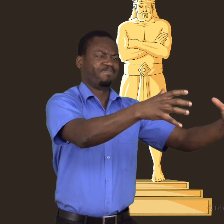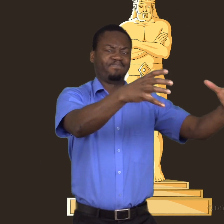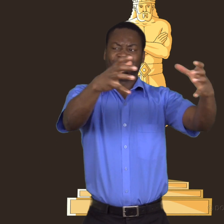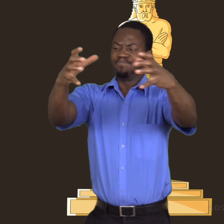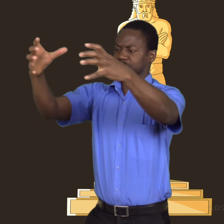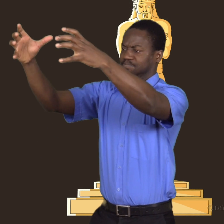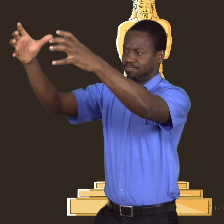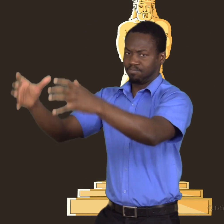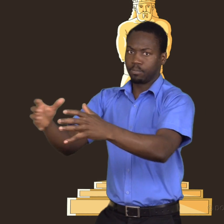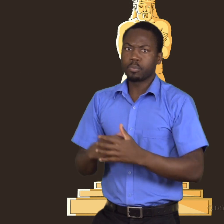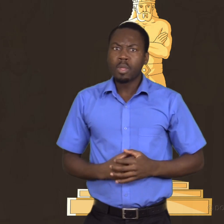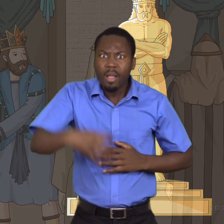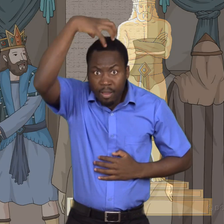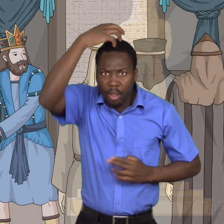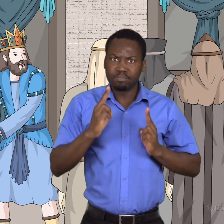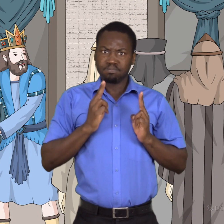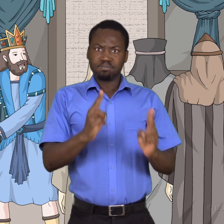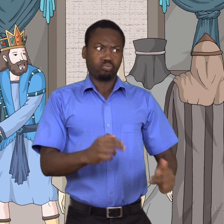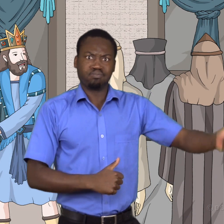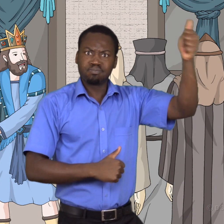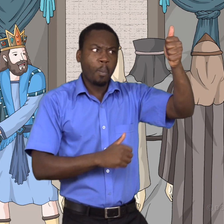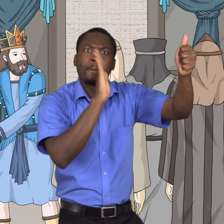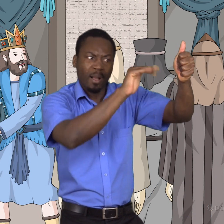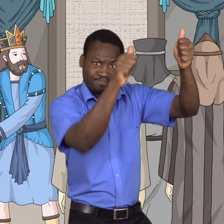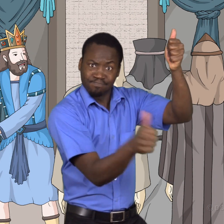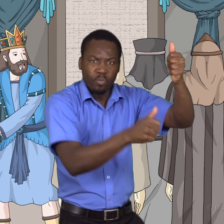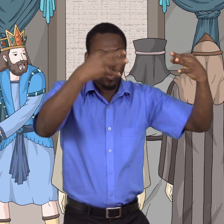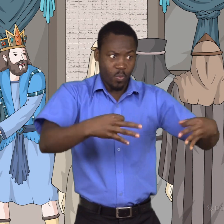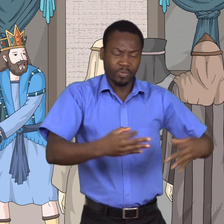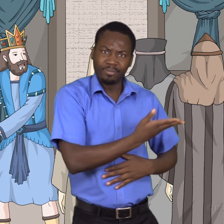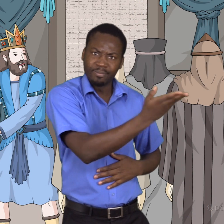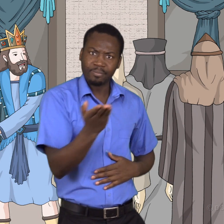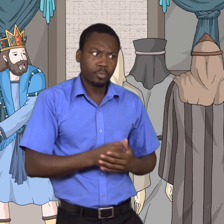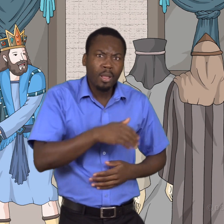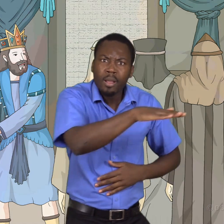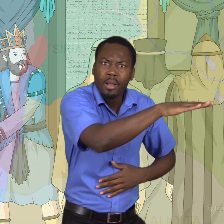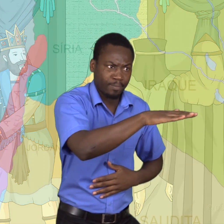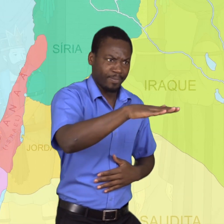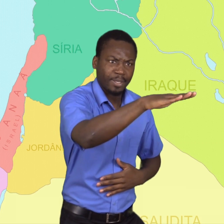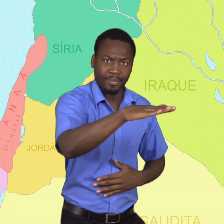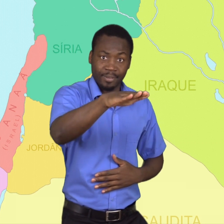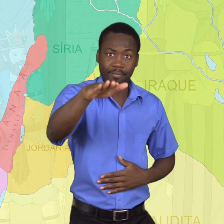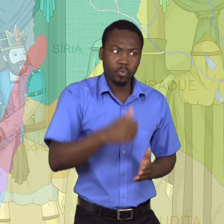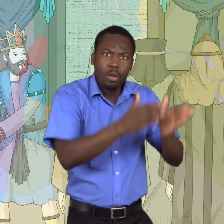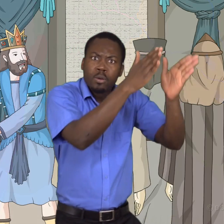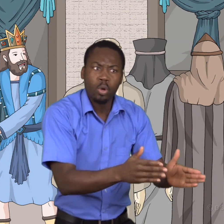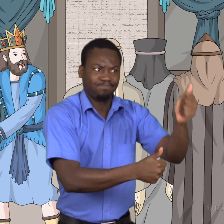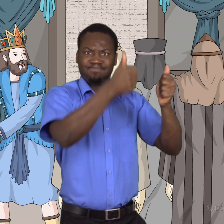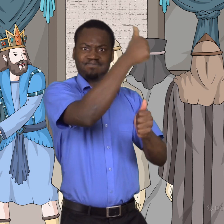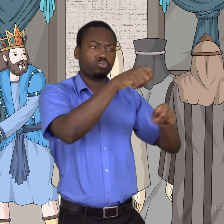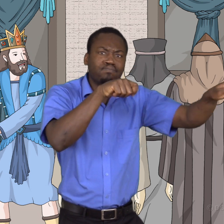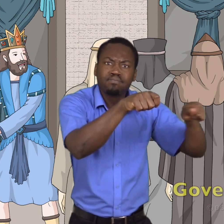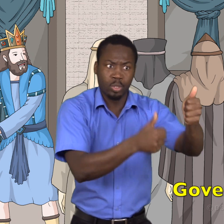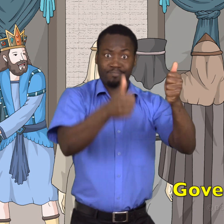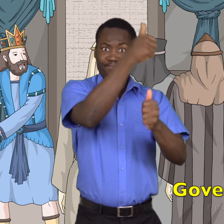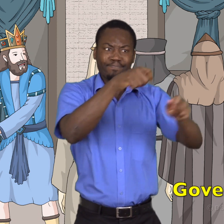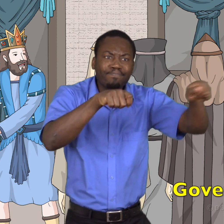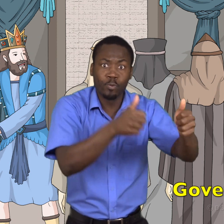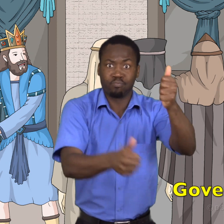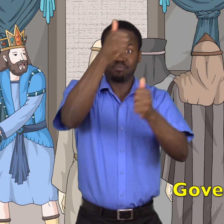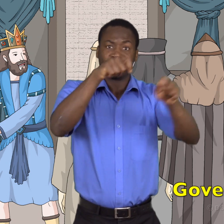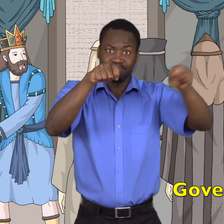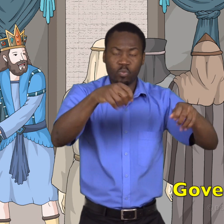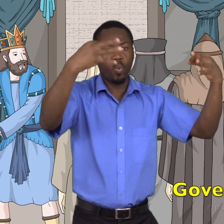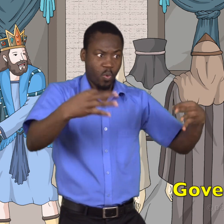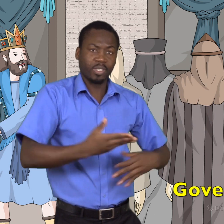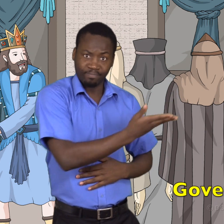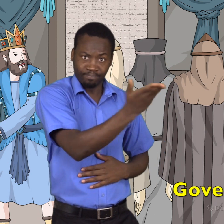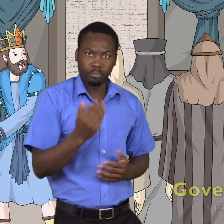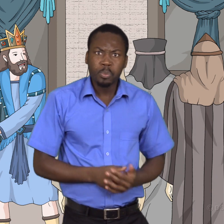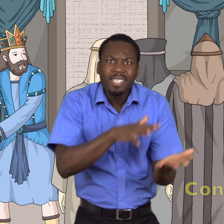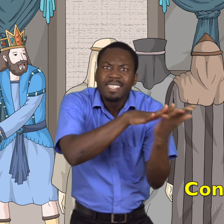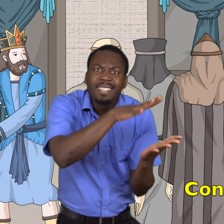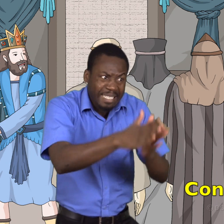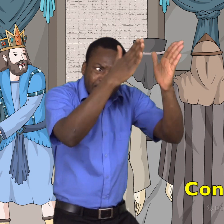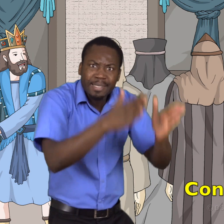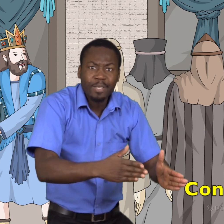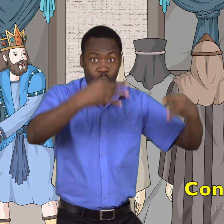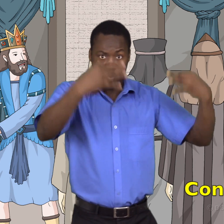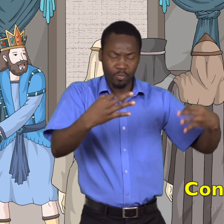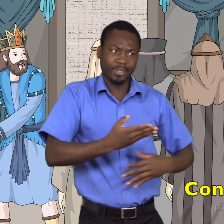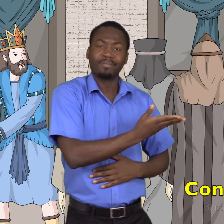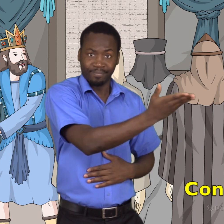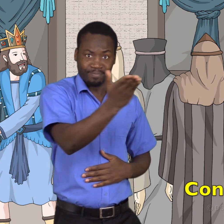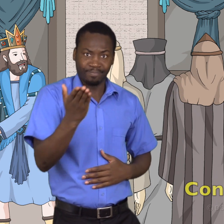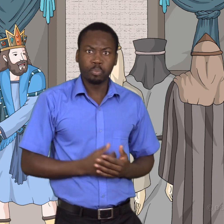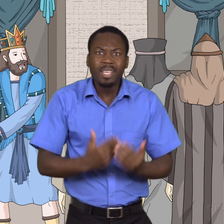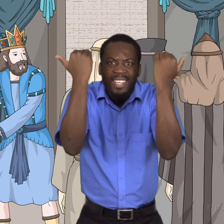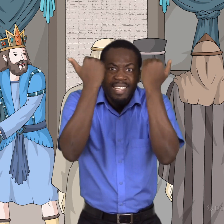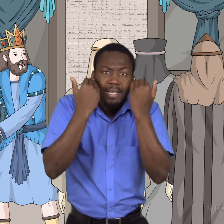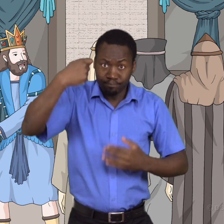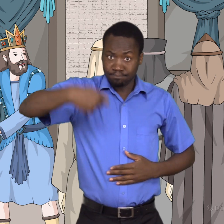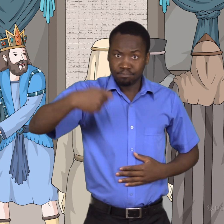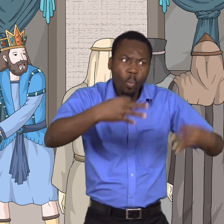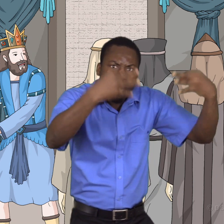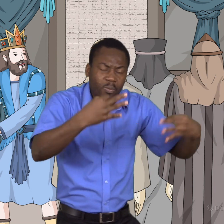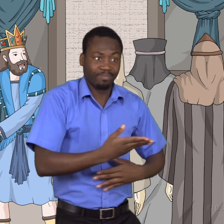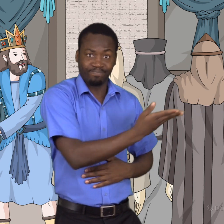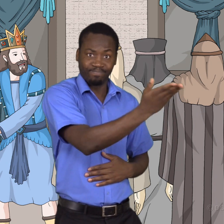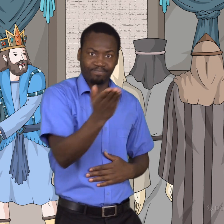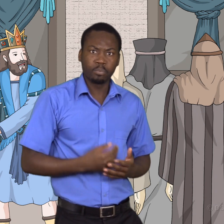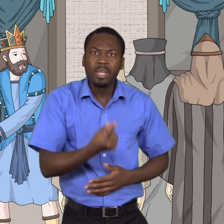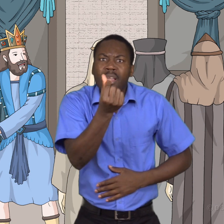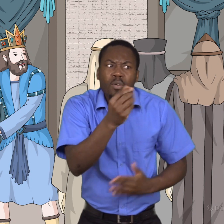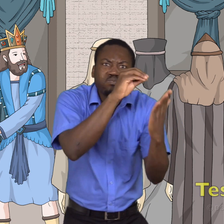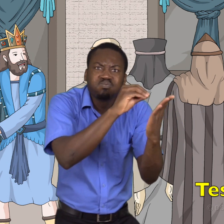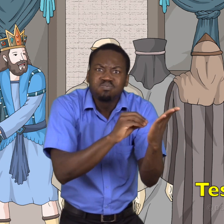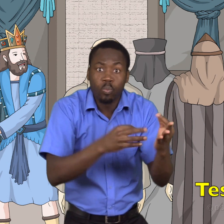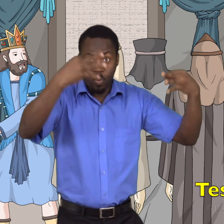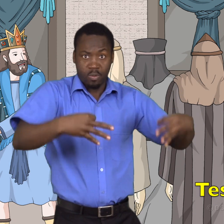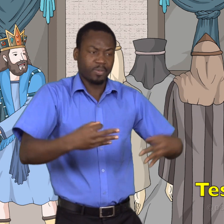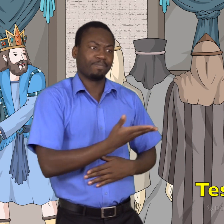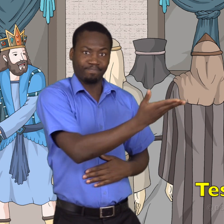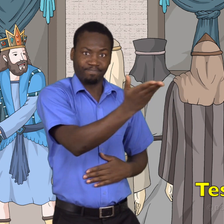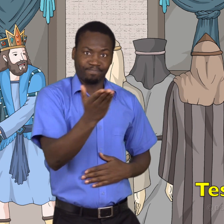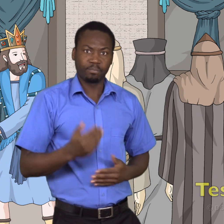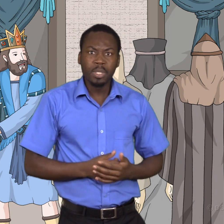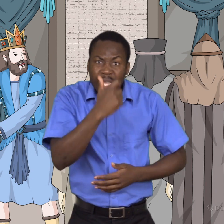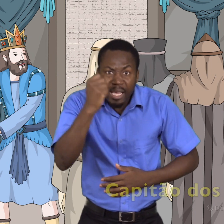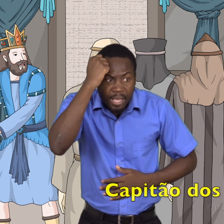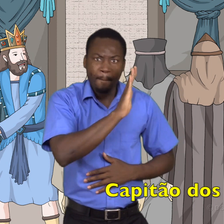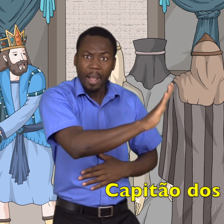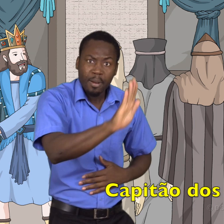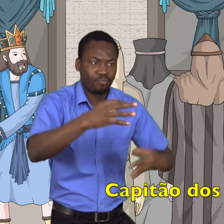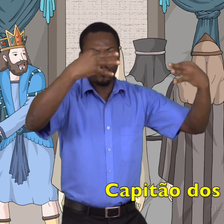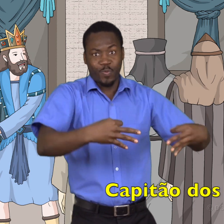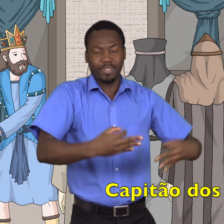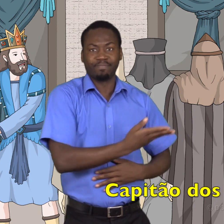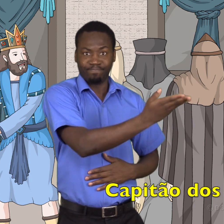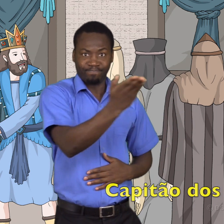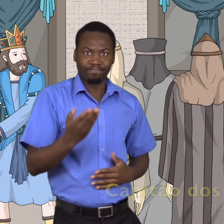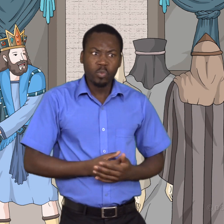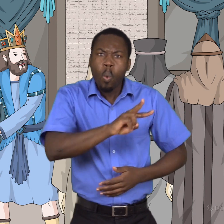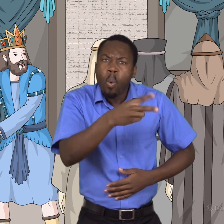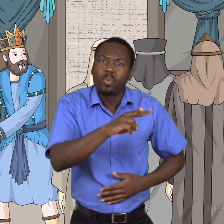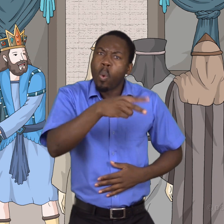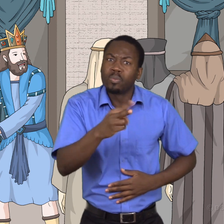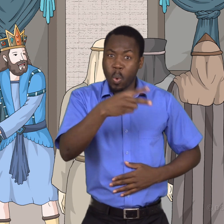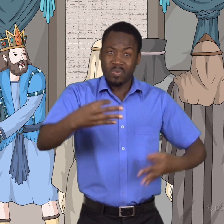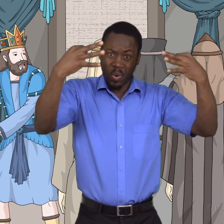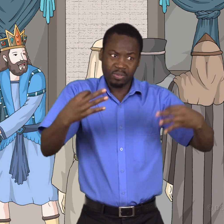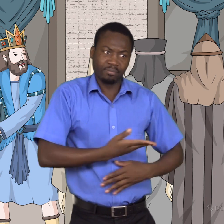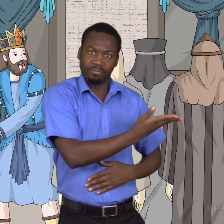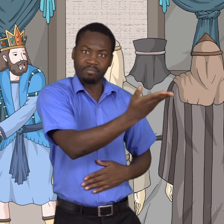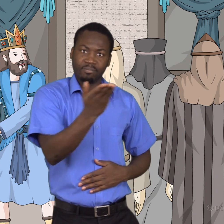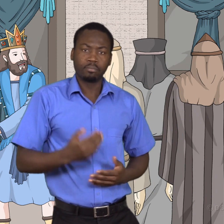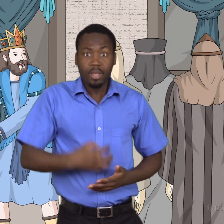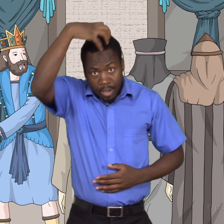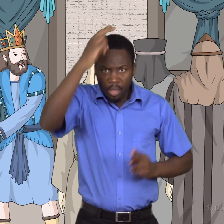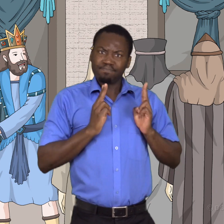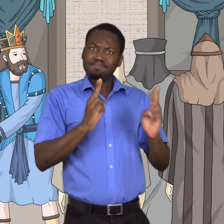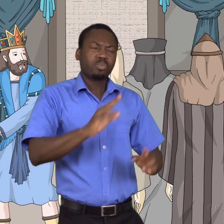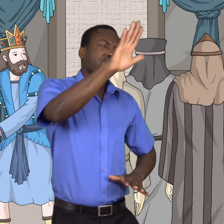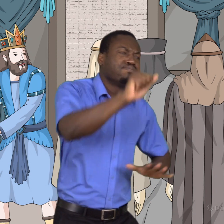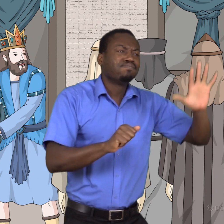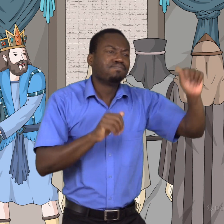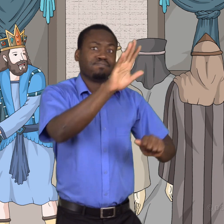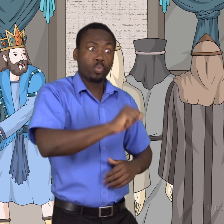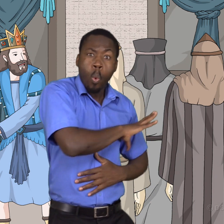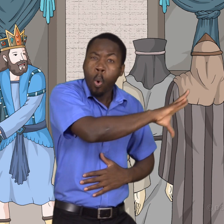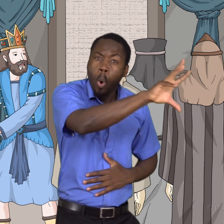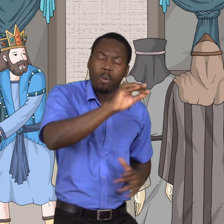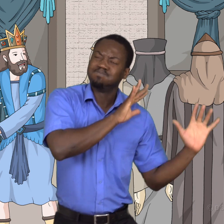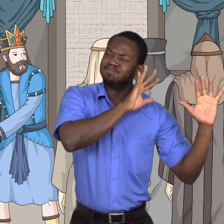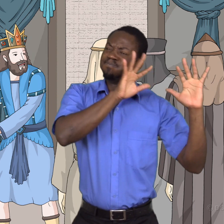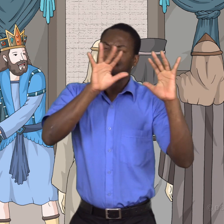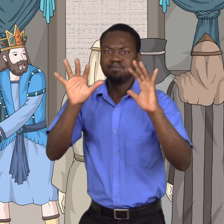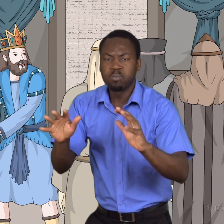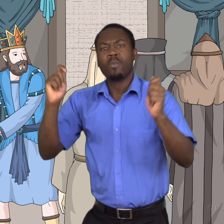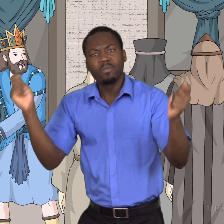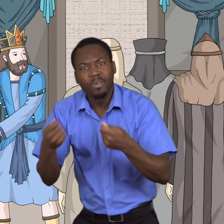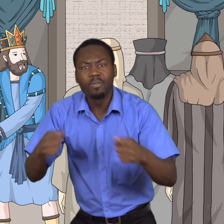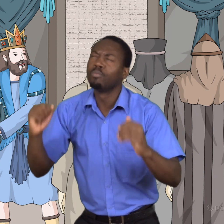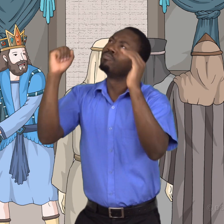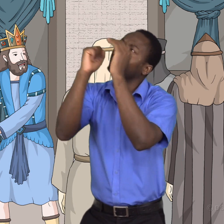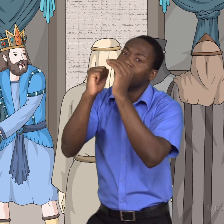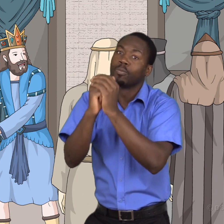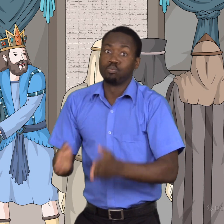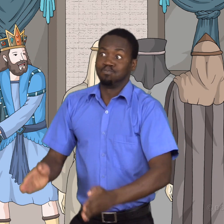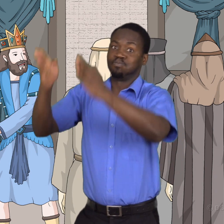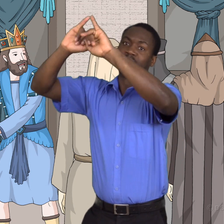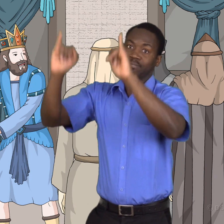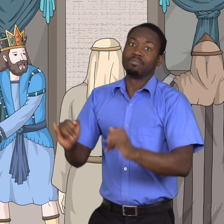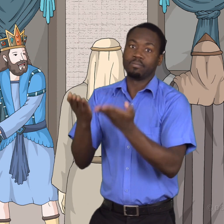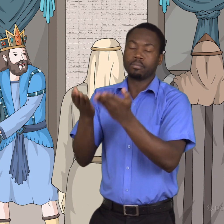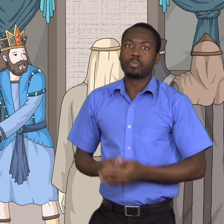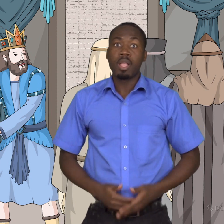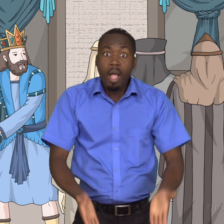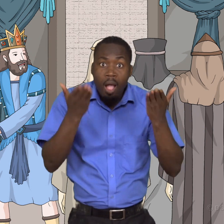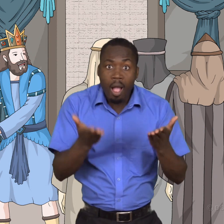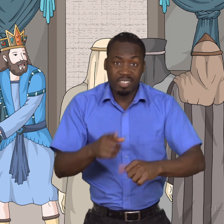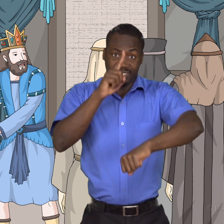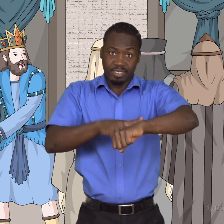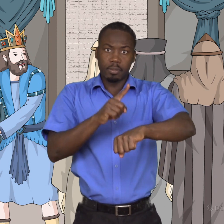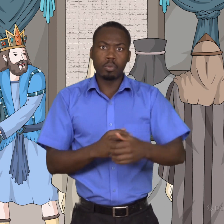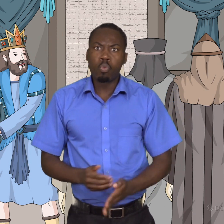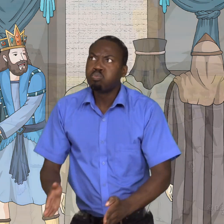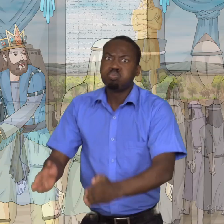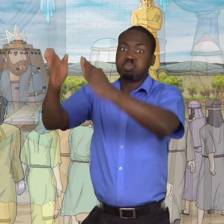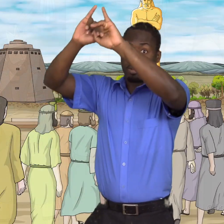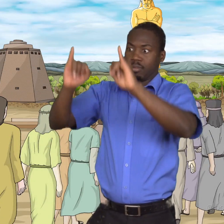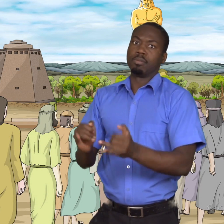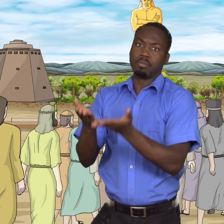Then King Nebuchadnezzar sent word to assemble the satraps, prefects, governors, advisers, treasurers, judges, magistrates, and all the other officials of the provinces to attend the dedication of the statue he had set up.